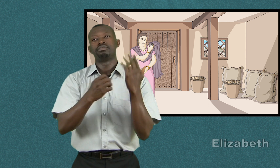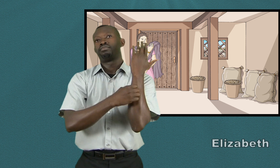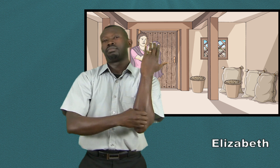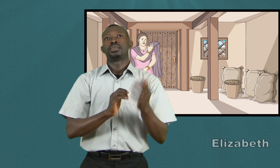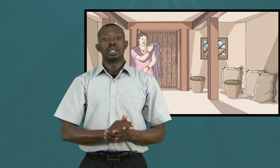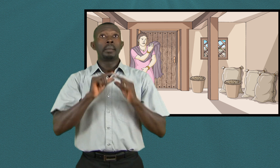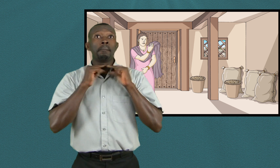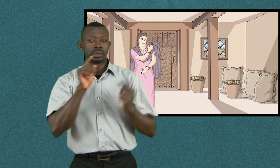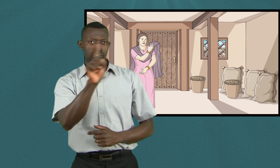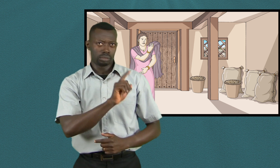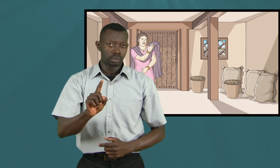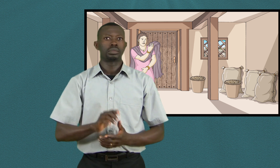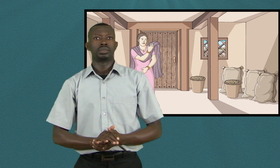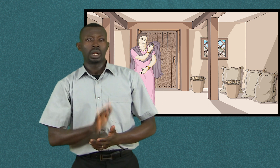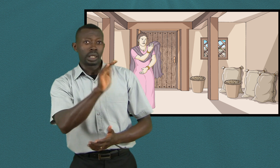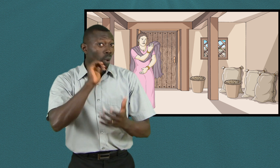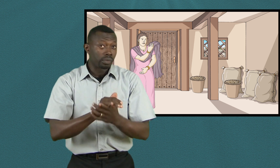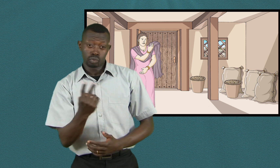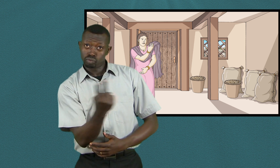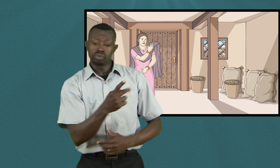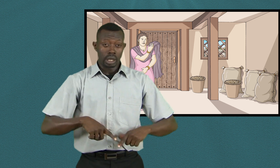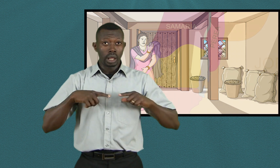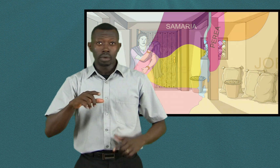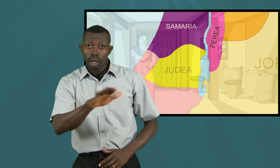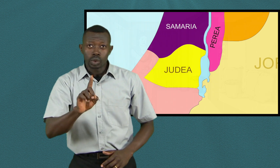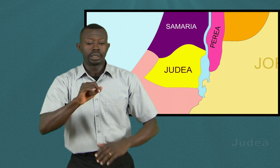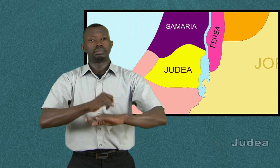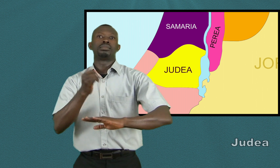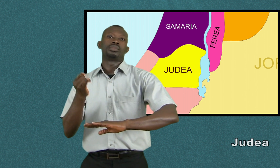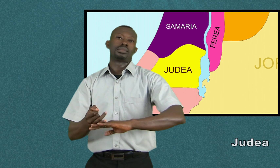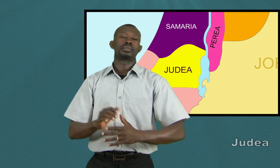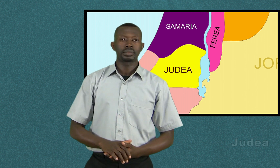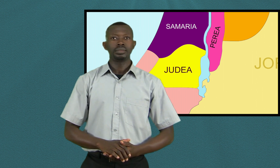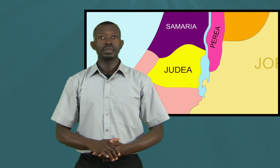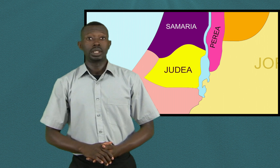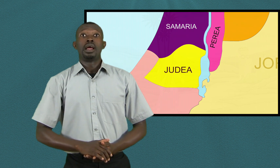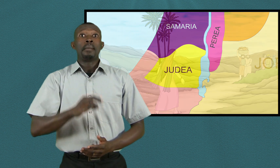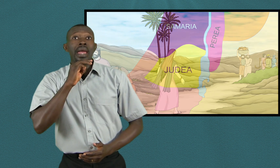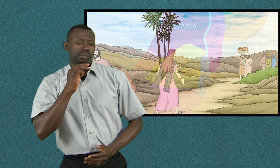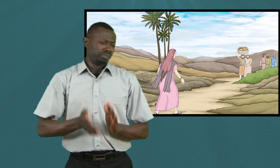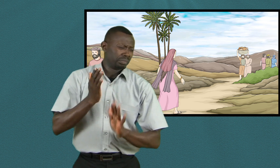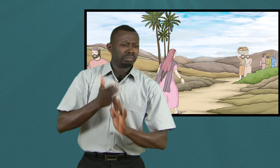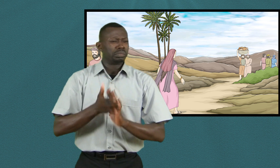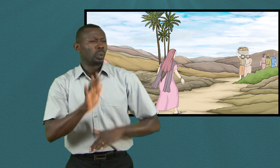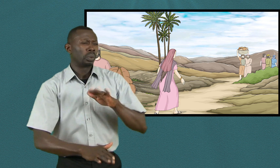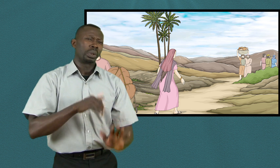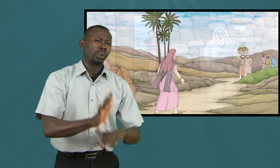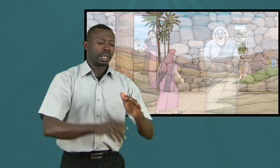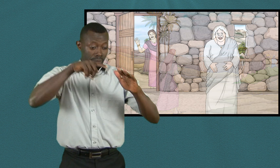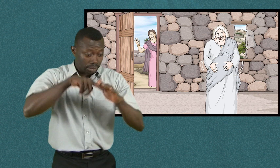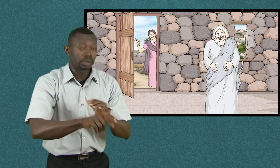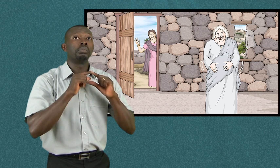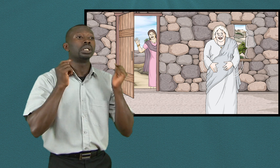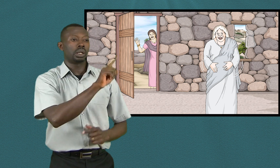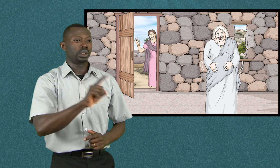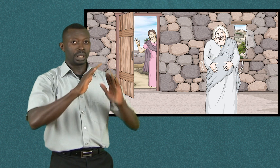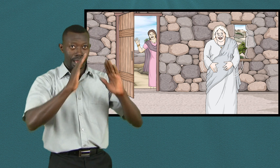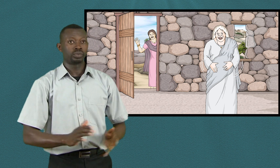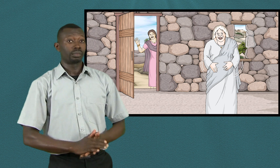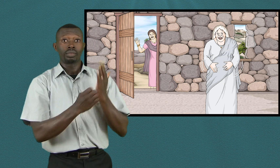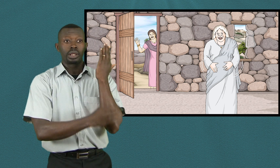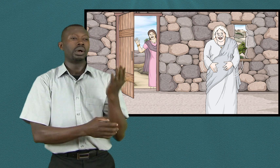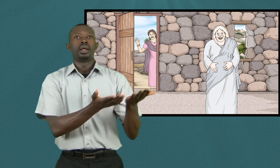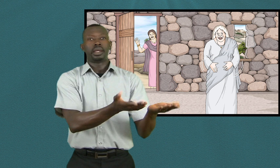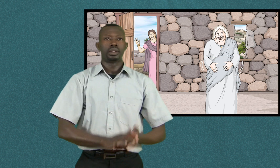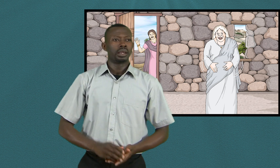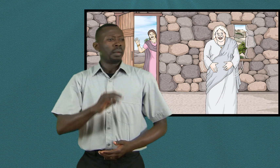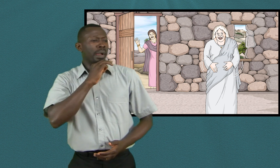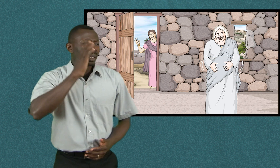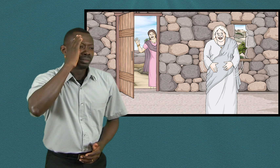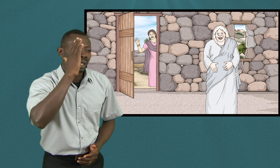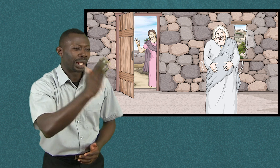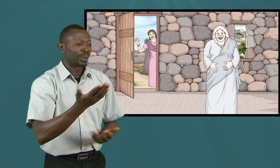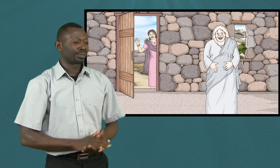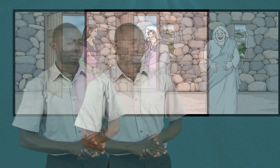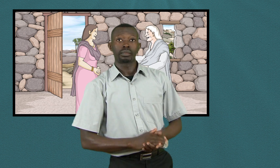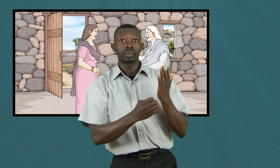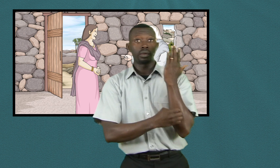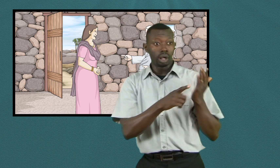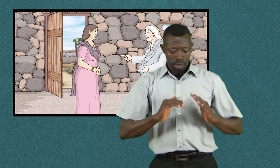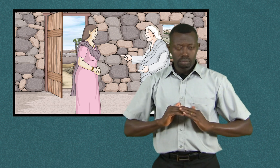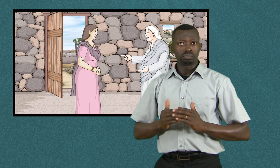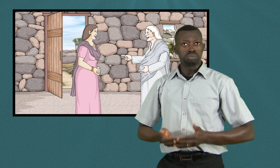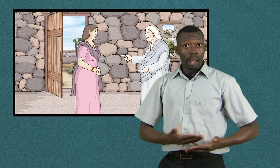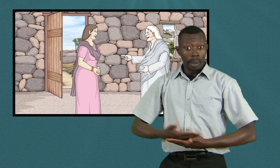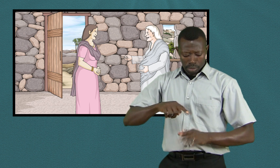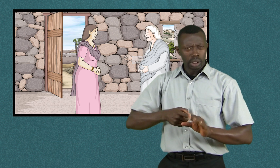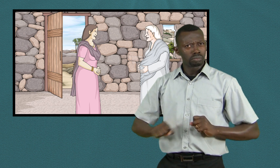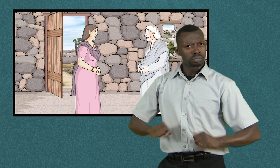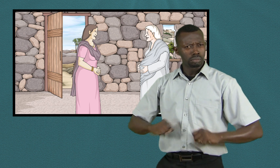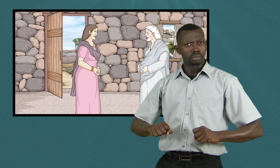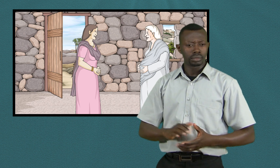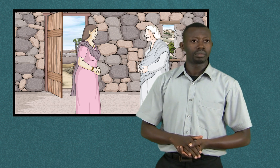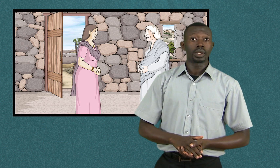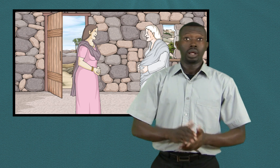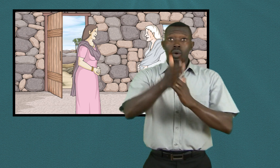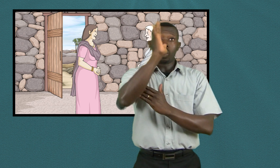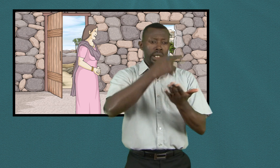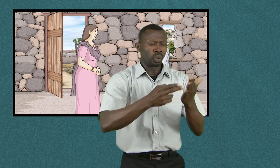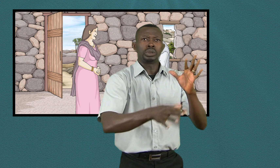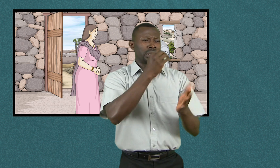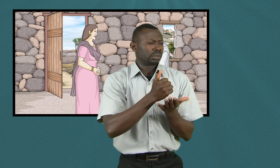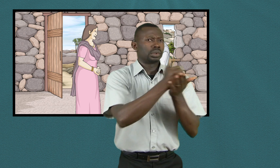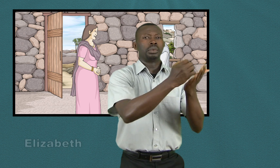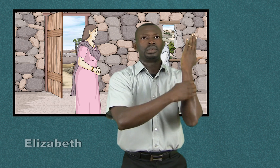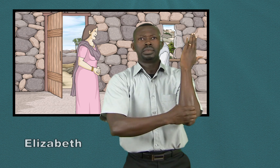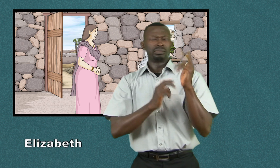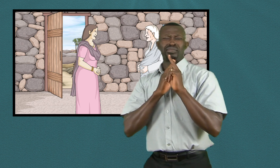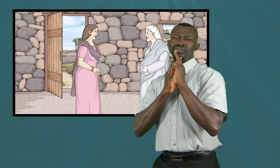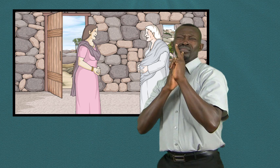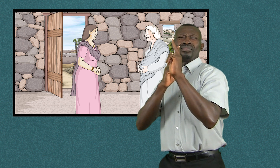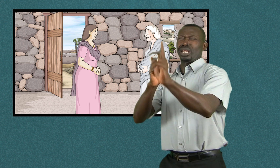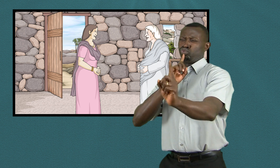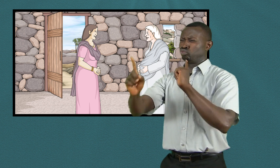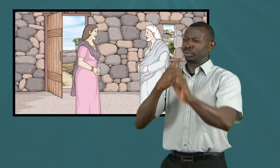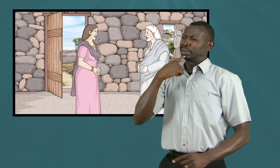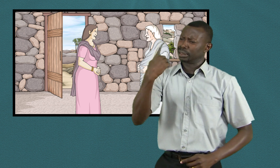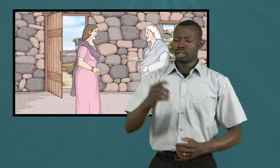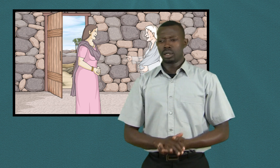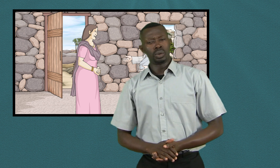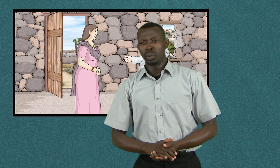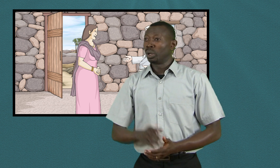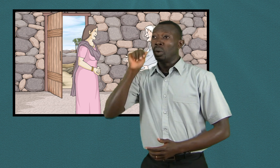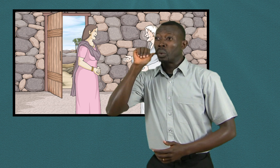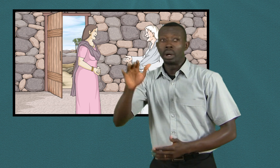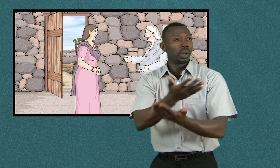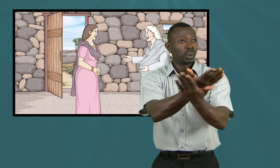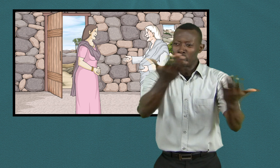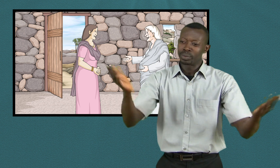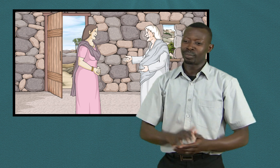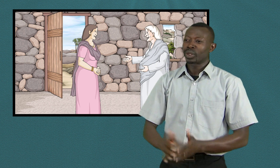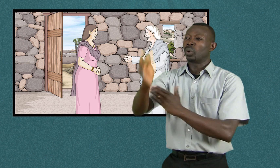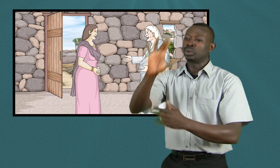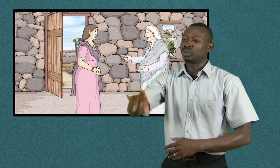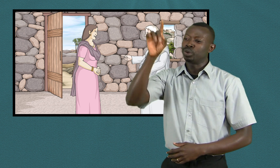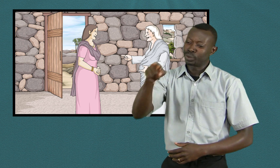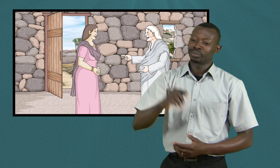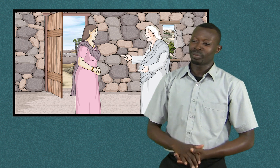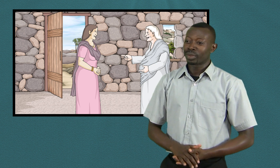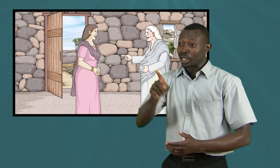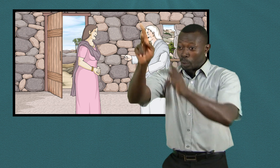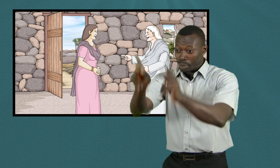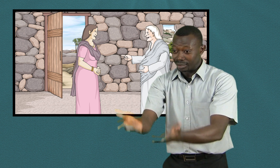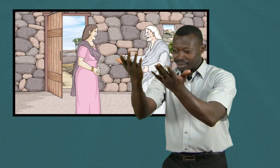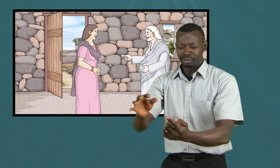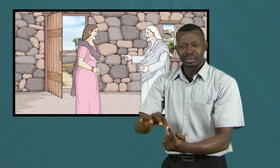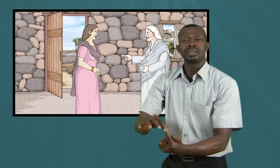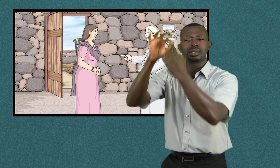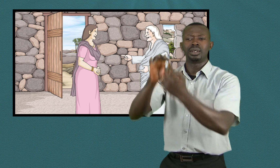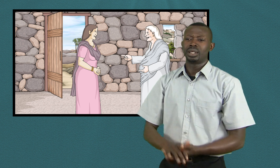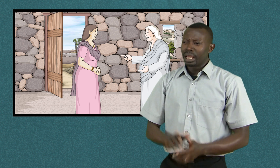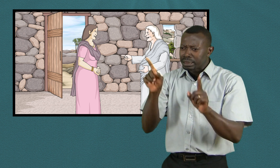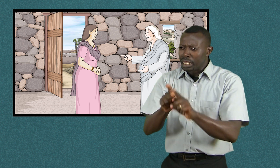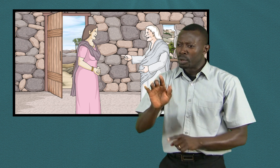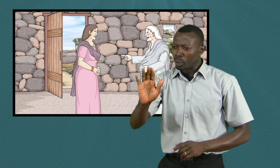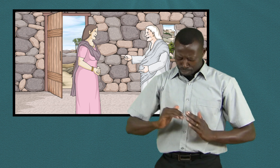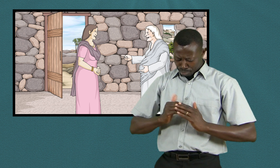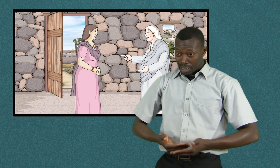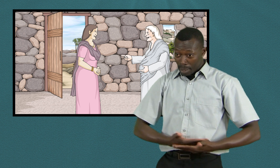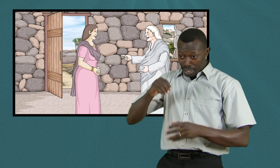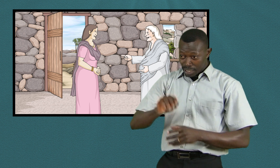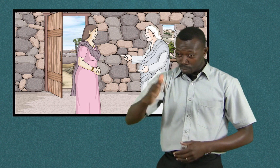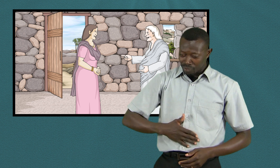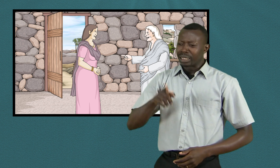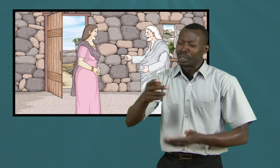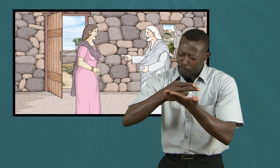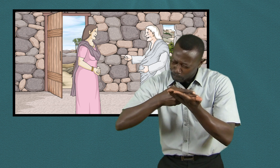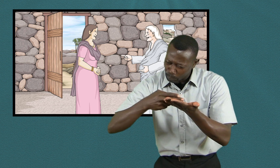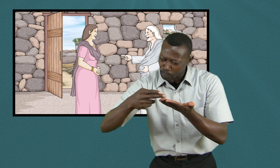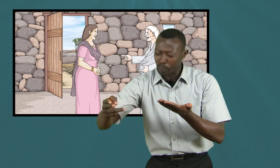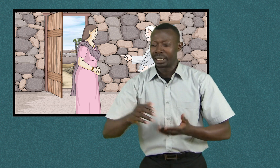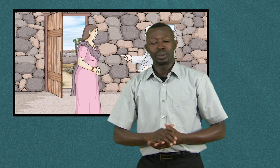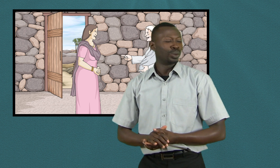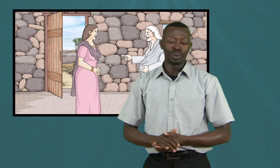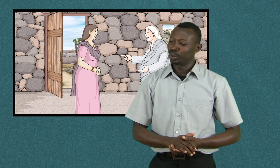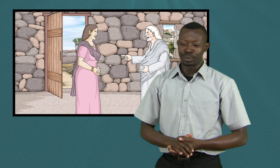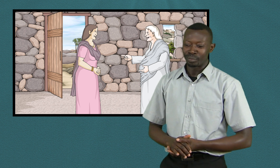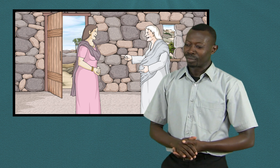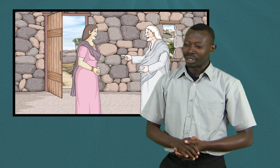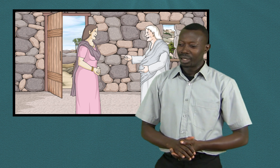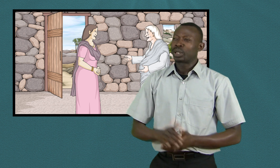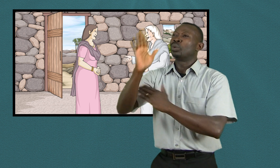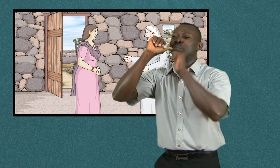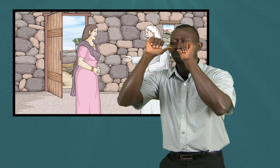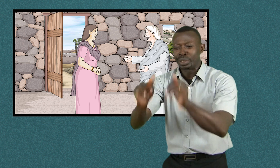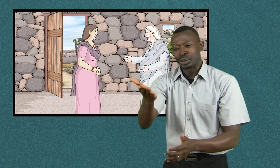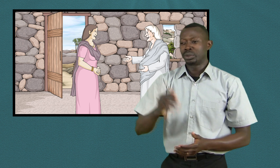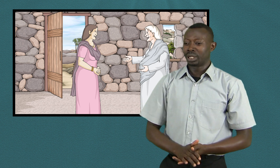In a loud voice she exclaimed, “Blessed are you among women, and blessed is the fruit of your womb! And why am I so honored, that the mother of my Lord should come to me? For as soon as the sound of your greeting reached my ears, the baby in my womb leaped for joy. Blessed is she who has believed that the Lord’s word to her will be fulfilled.”